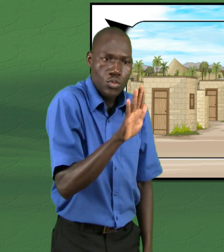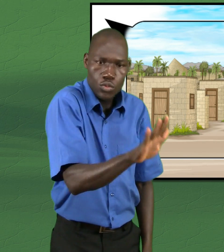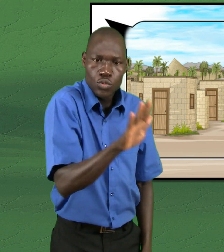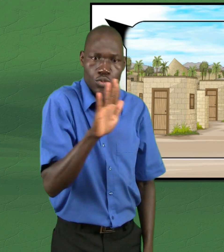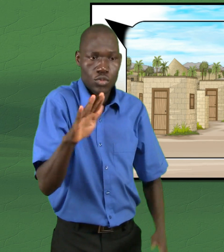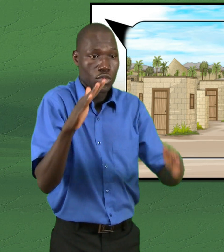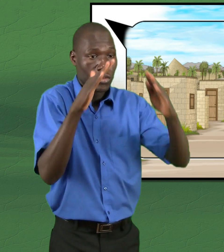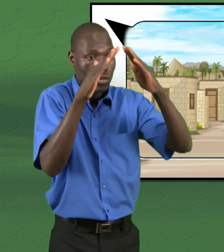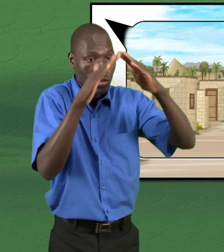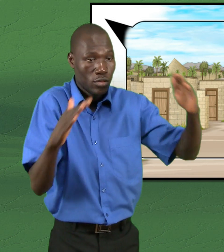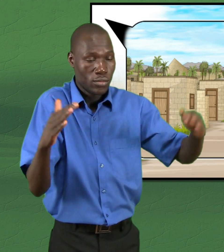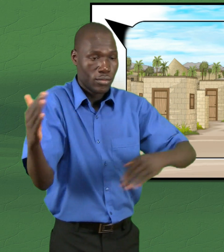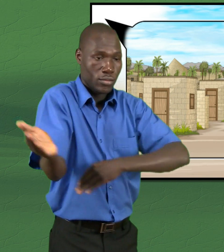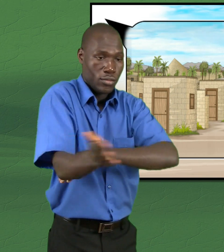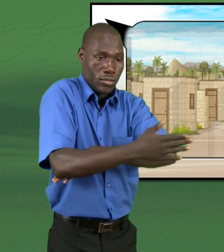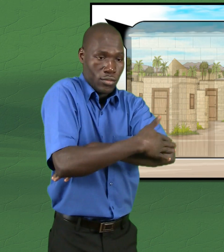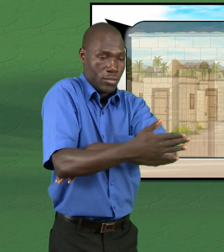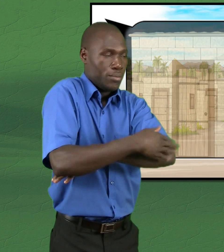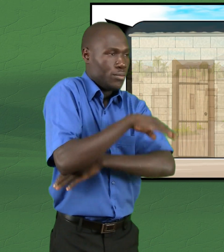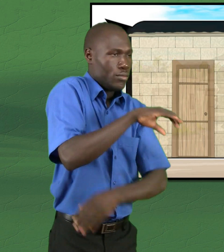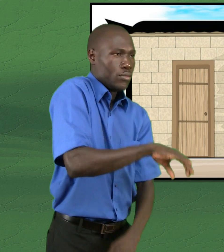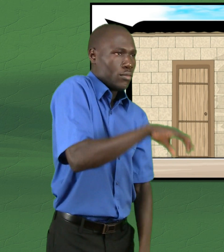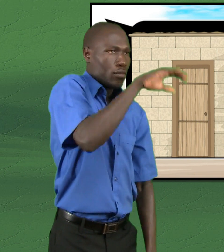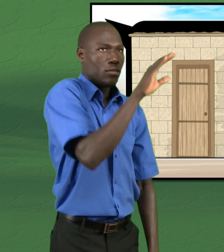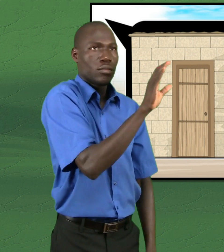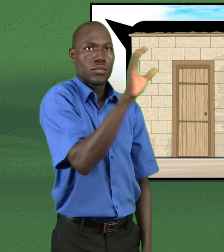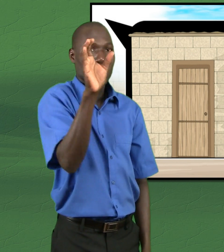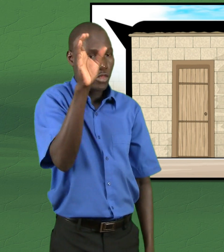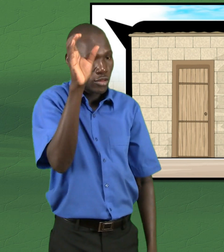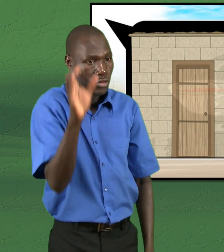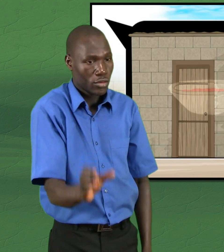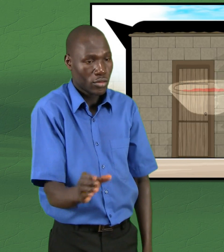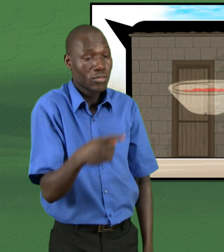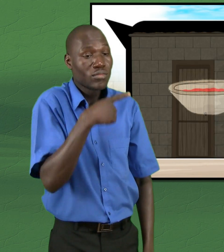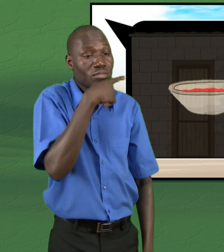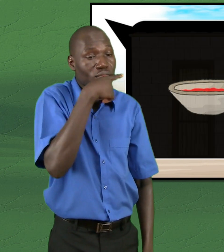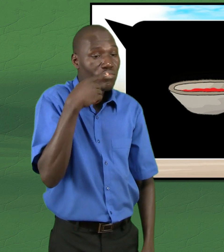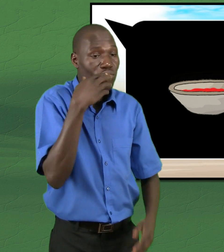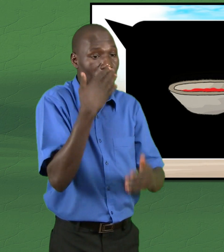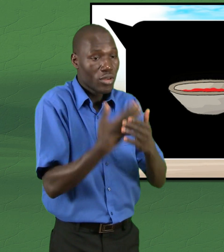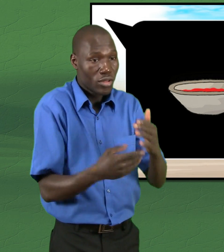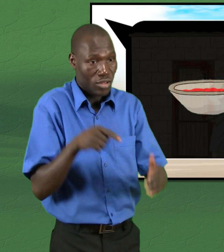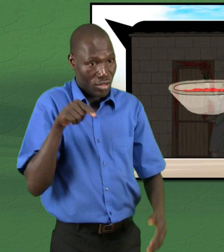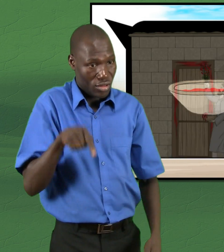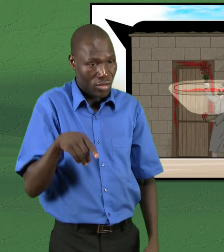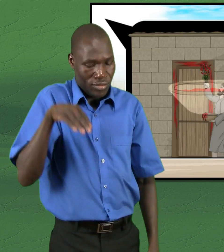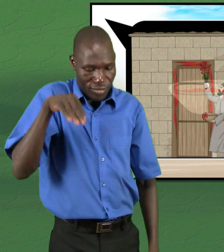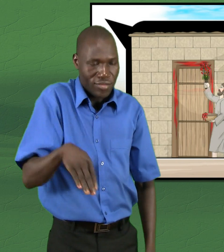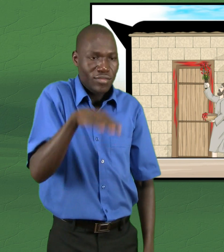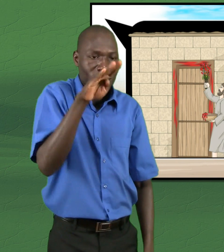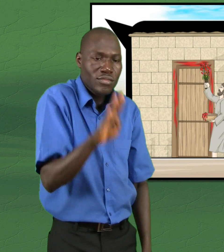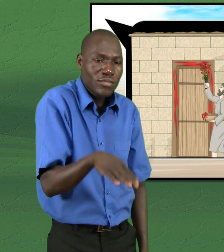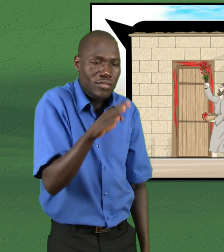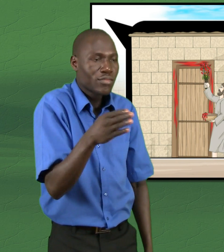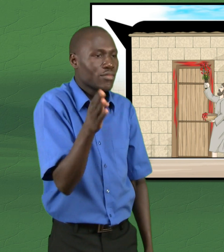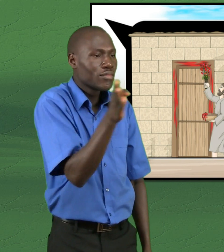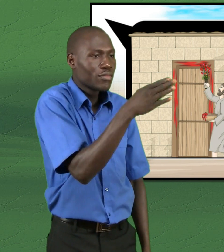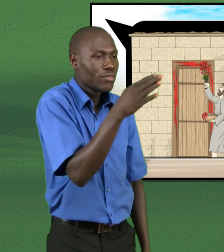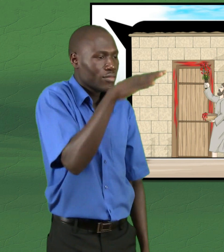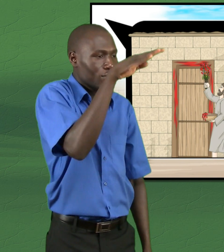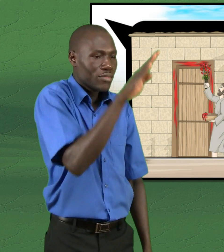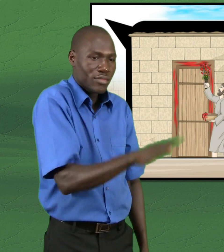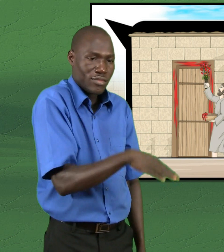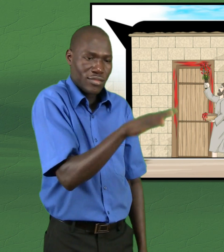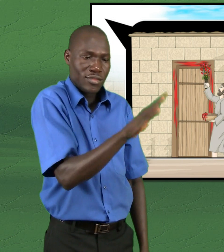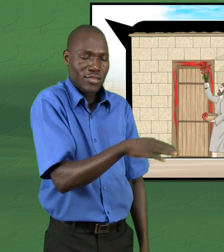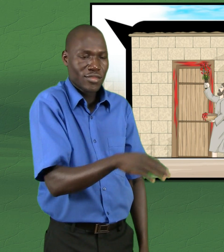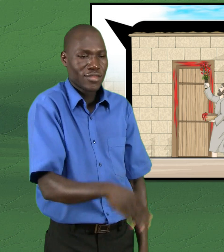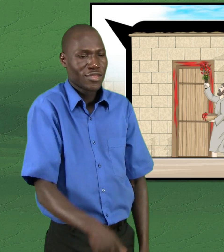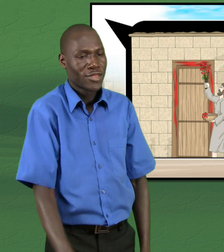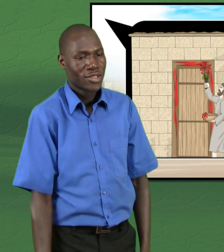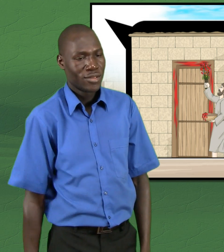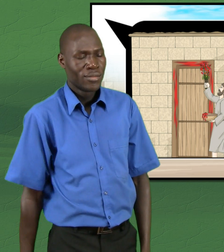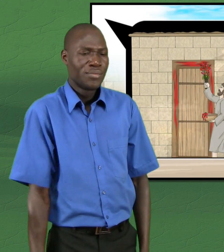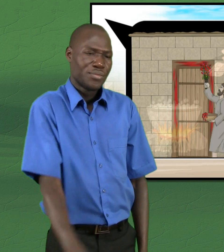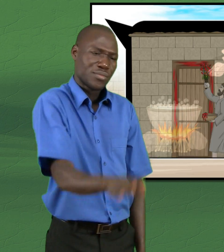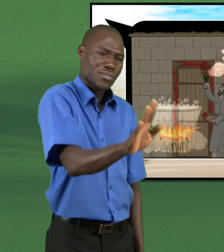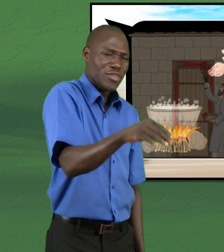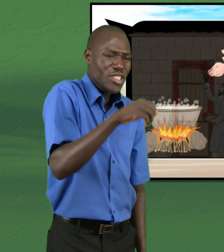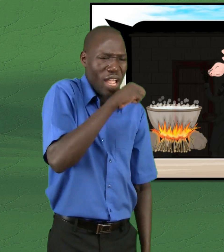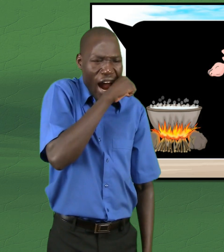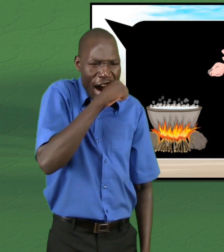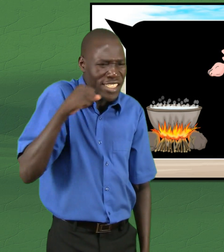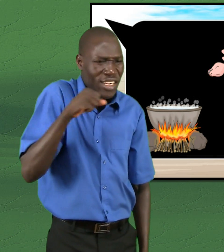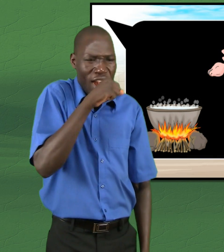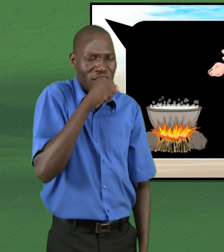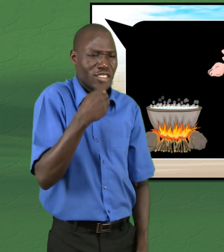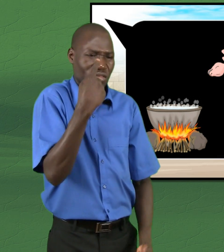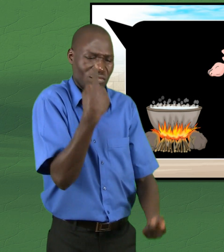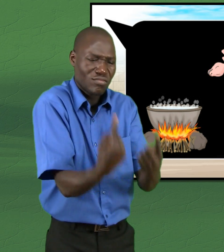They are to take some of the blood and put it on the sides and tops of the doorframes of the houses where they eat the lambs. They are to eat the meat that night, roasted over the fire, along with unleavened bread and bitter herbs.